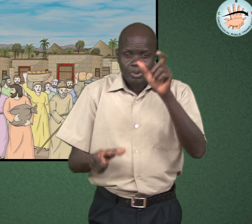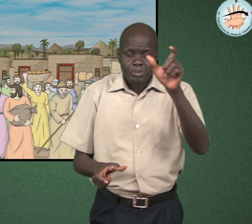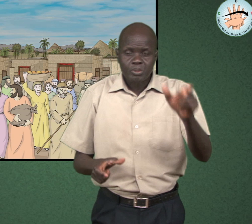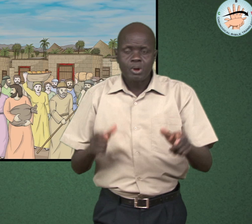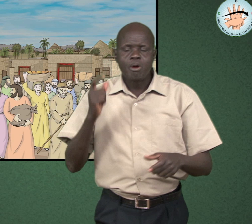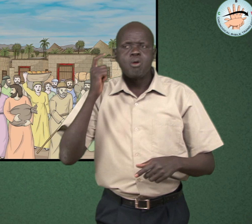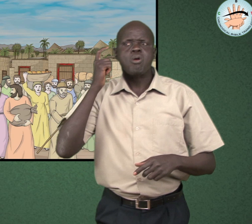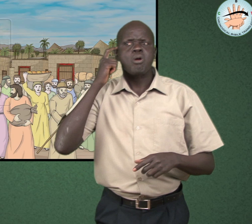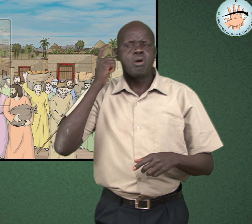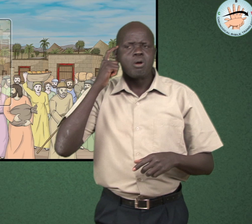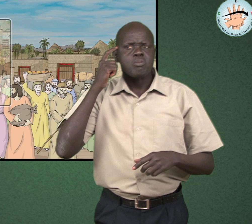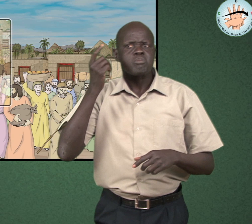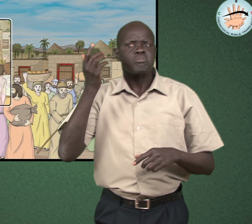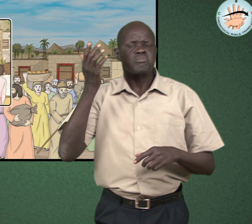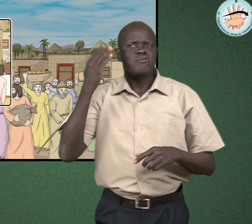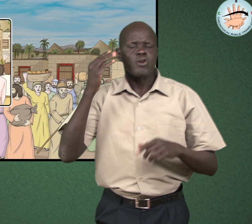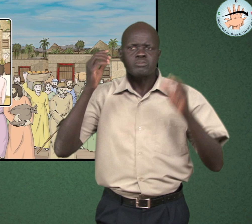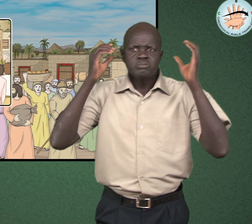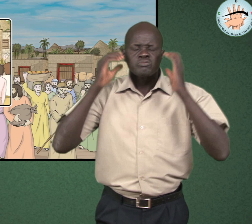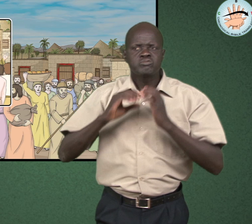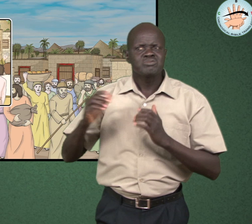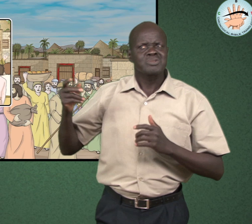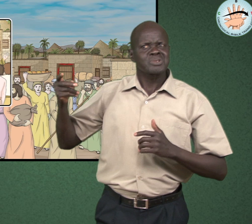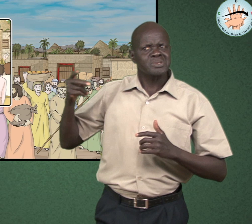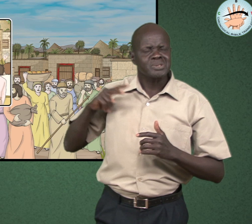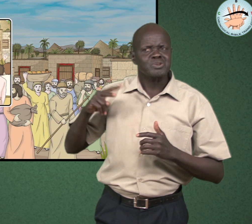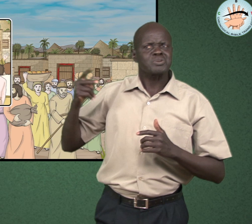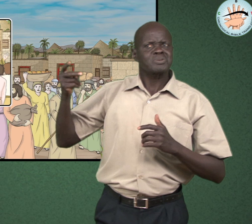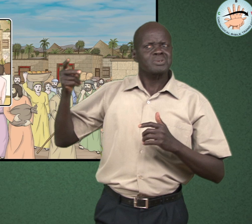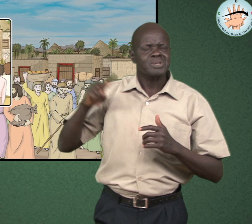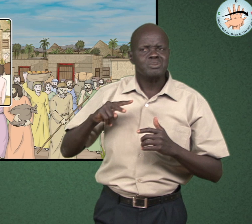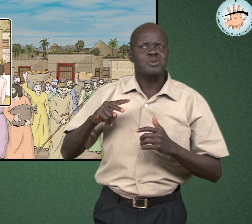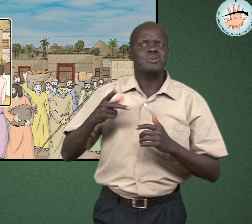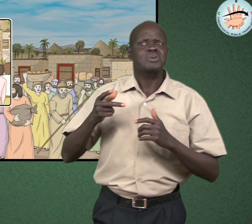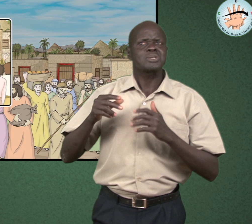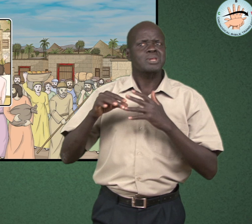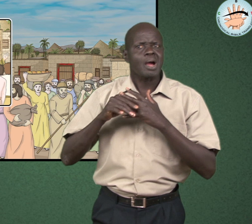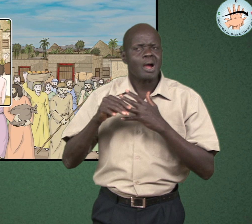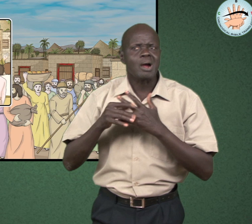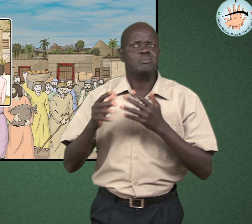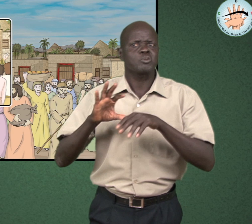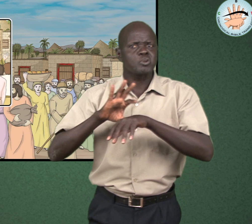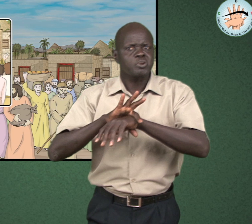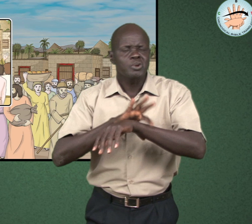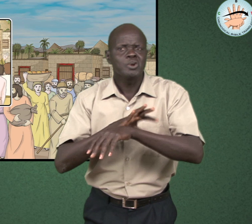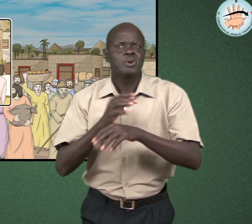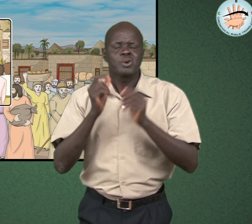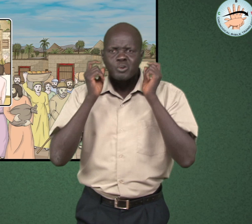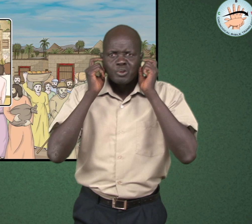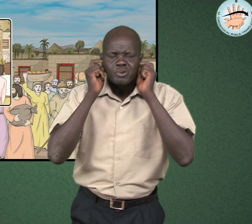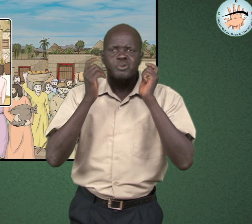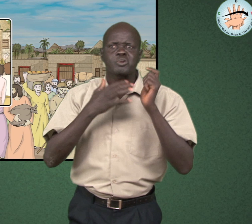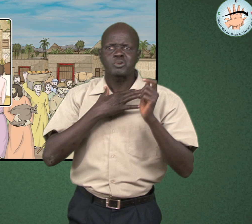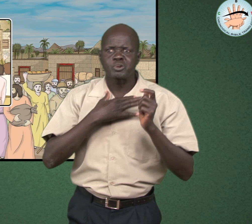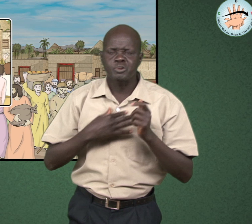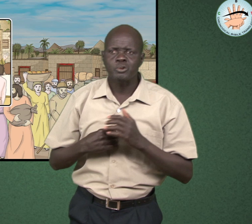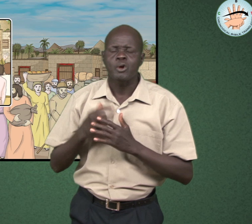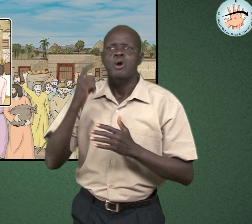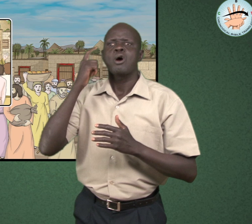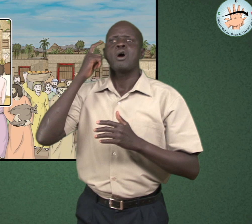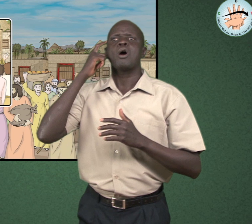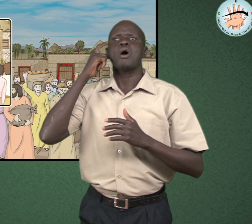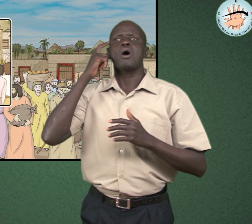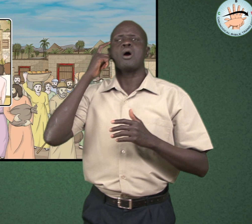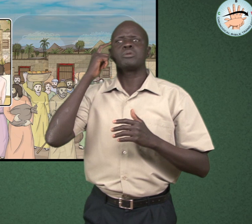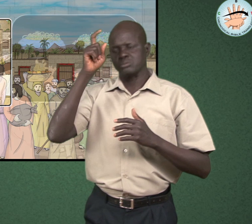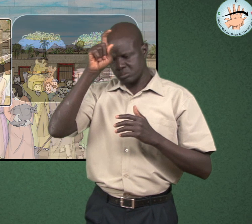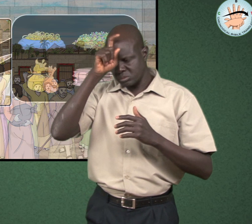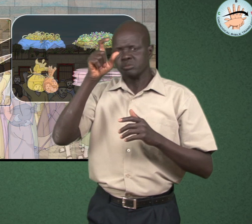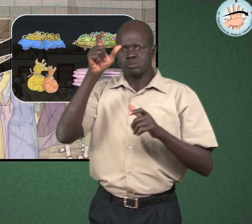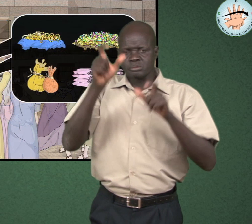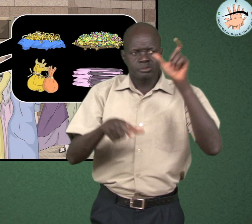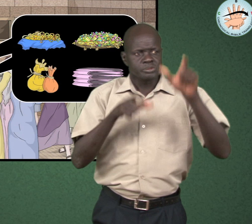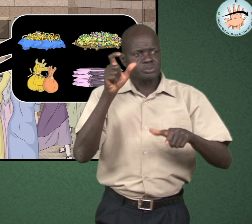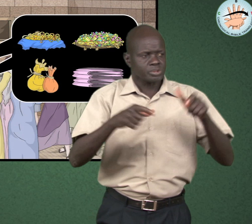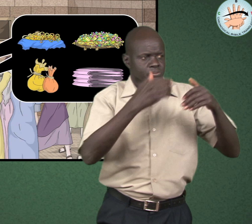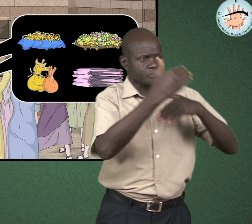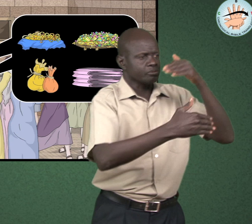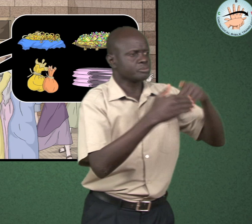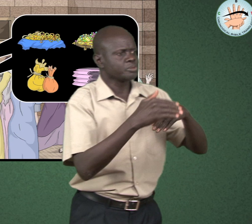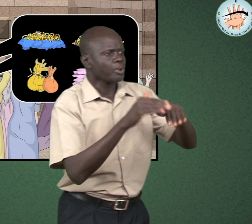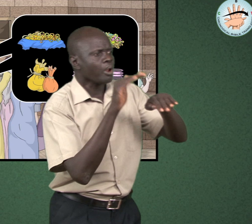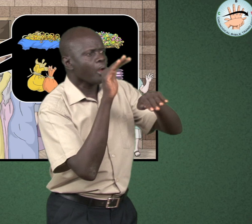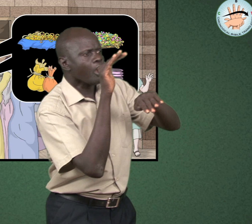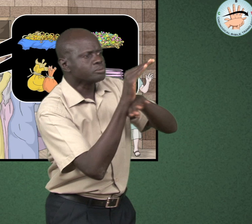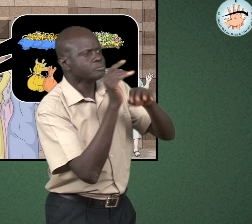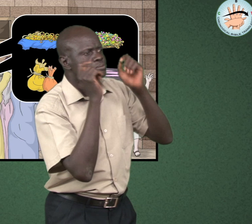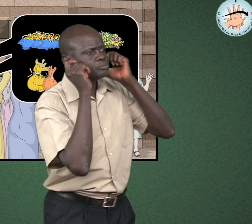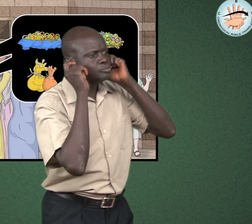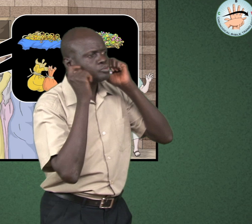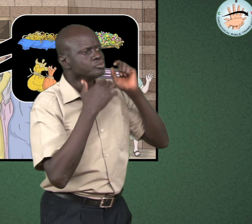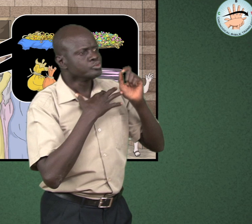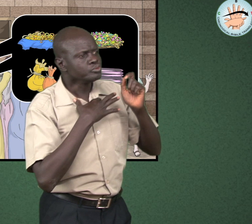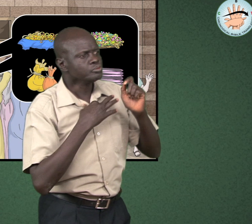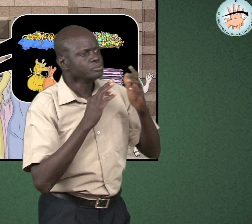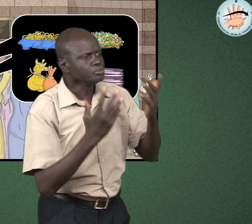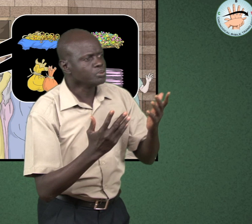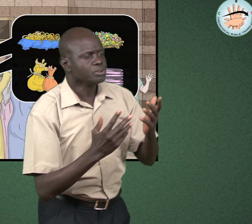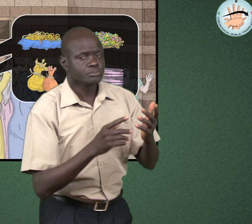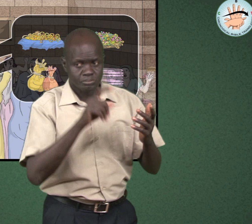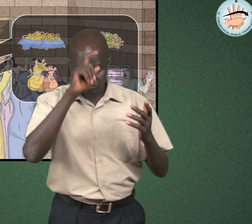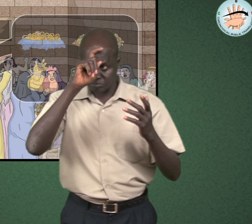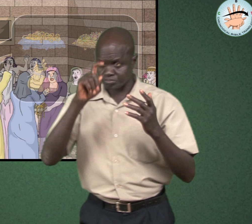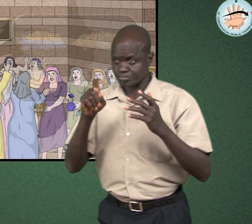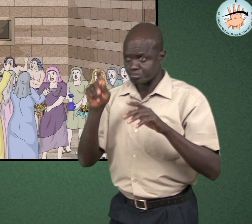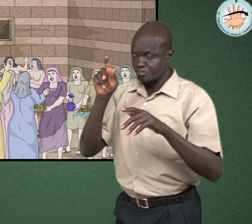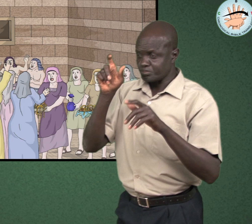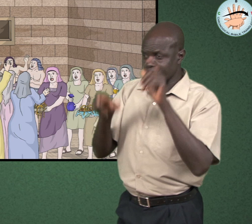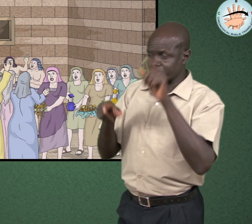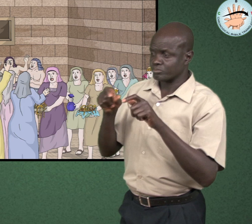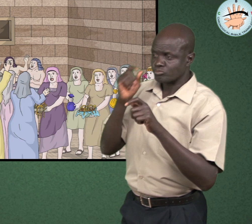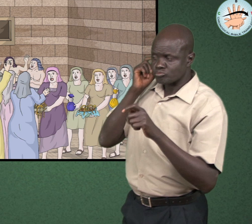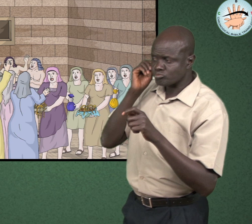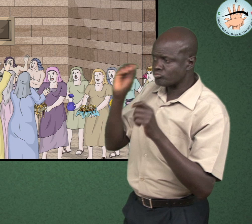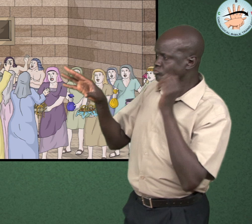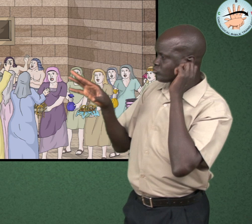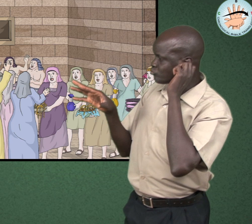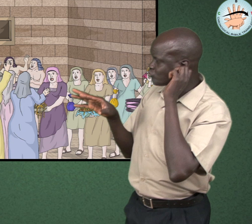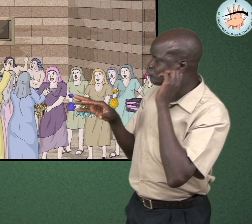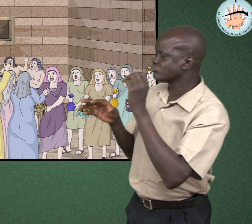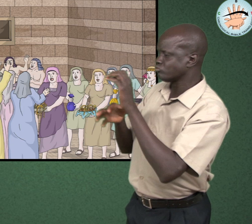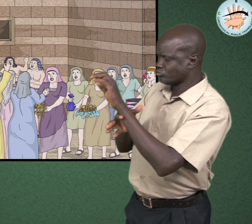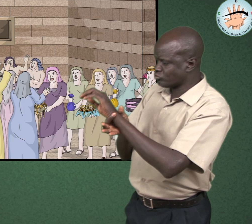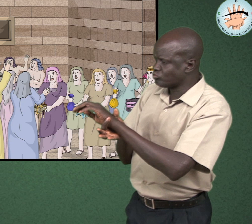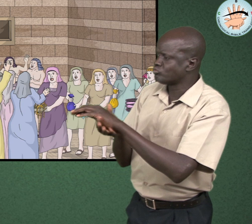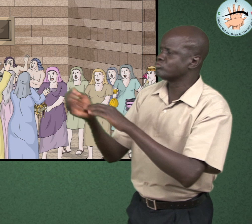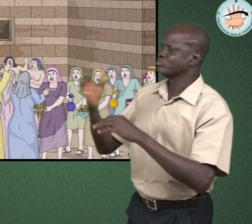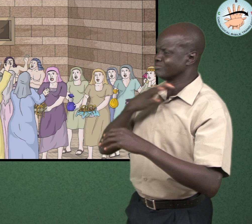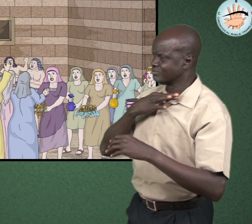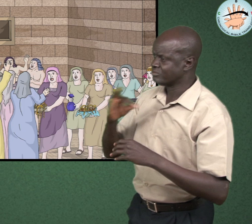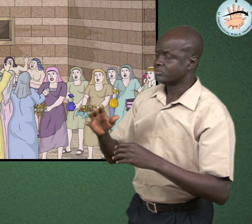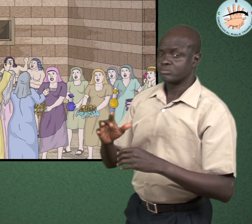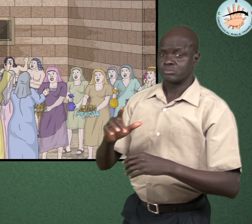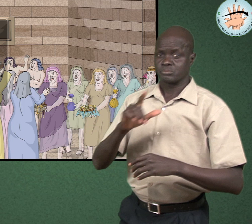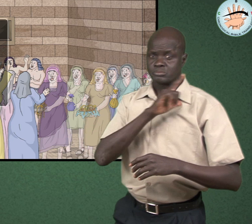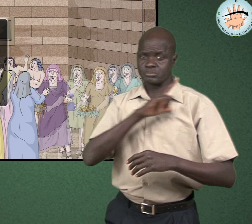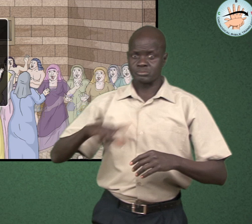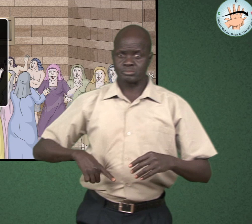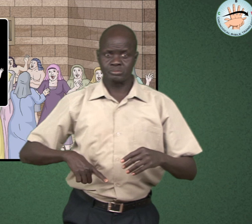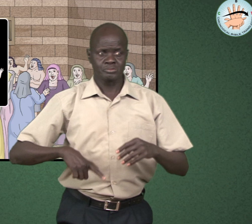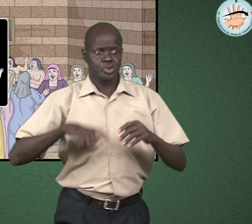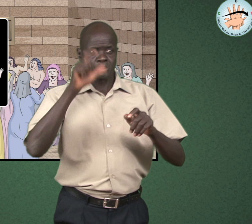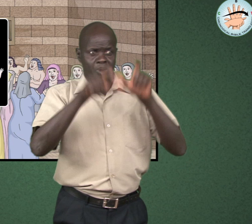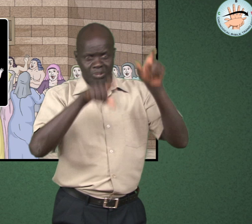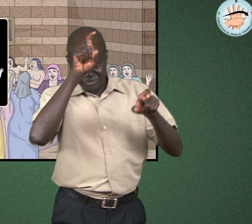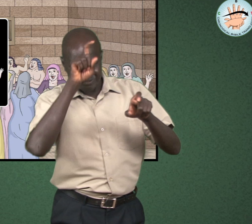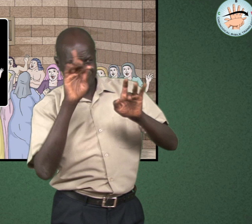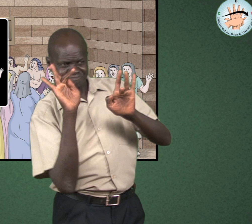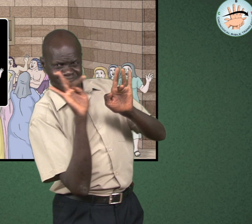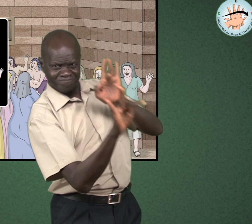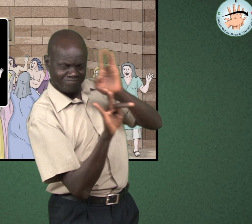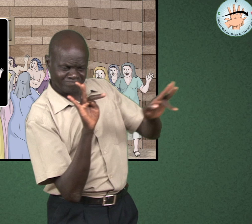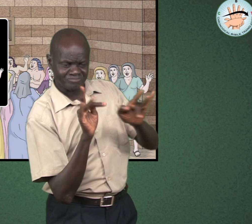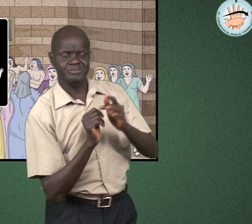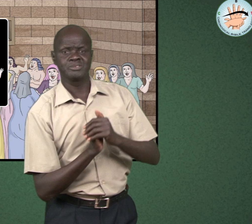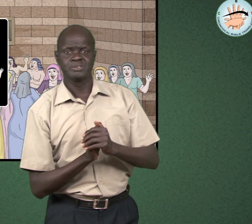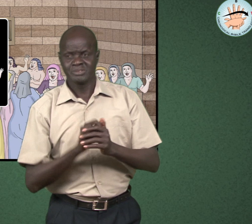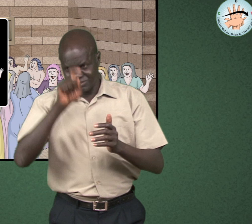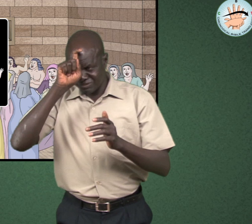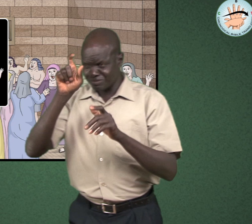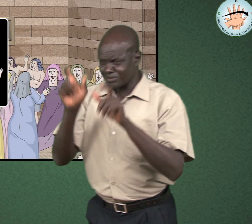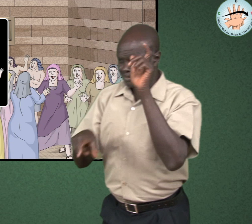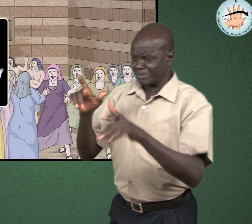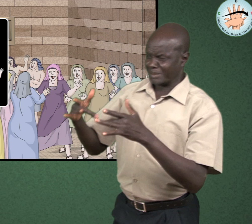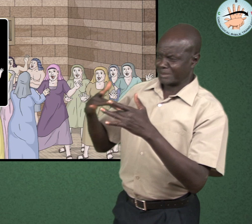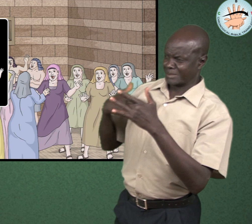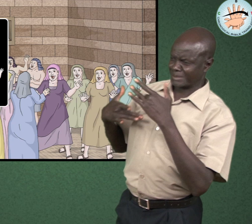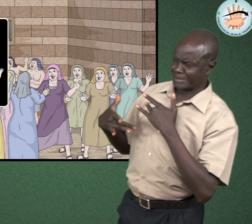Furthermore, the Israelites acted on Moses’ word and asked the Egyptians for articles of silver and gold, and for clothing.